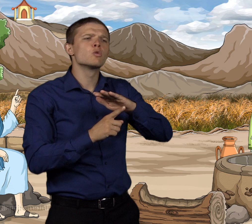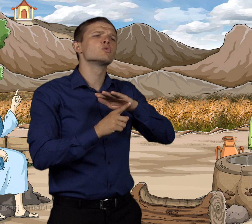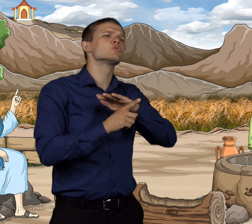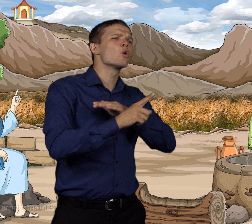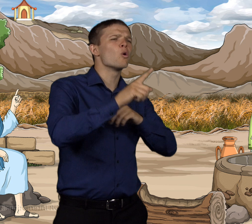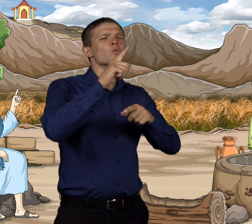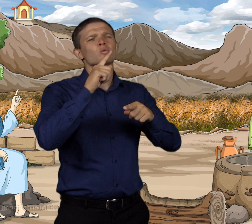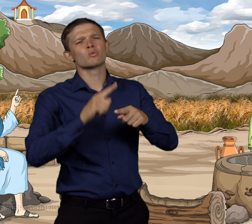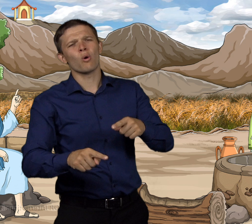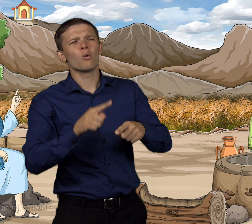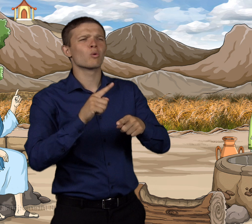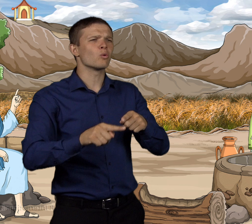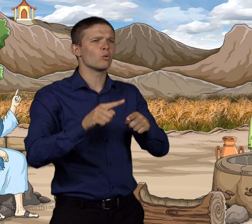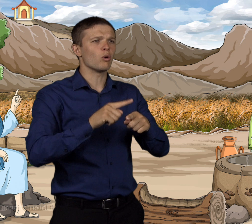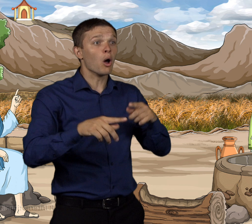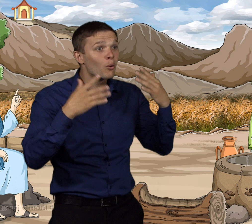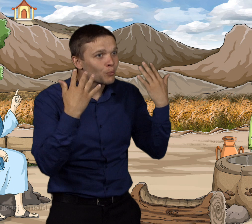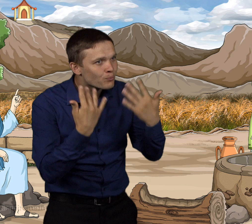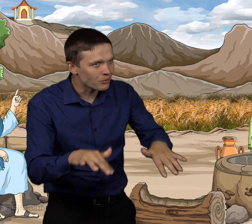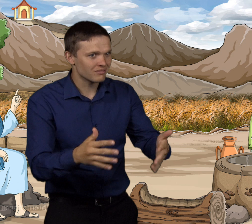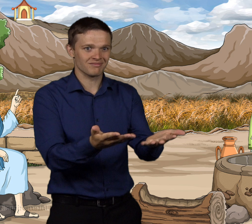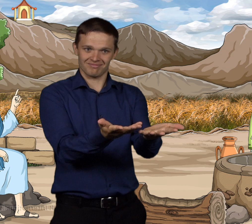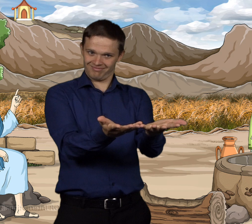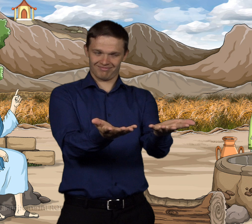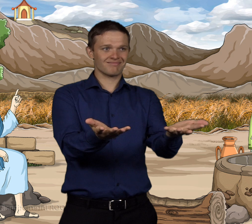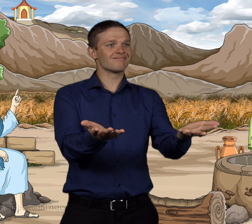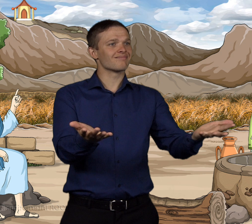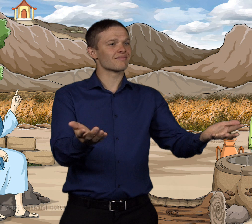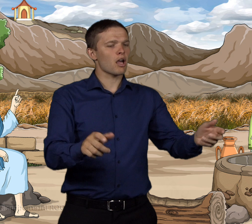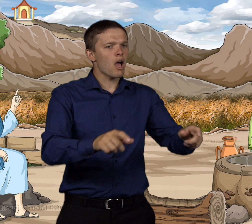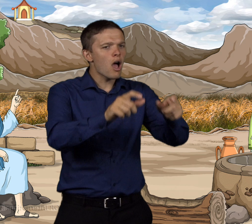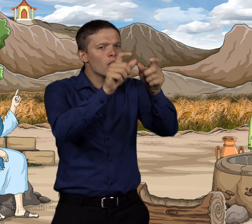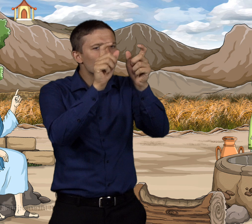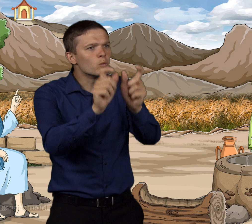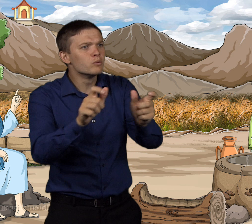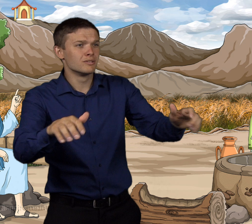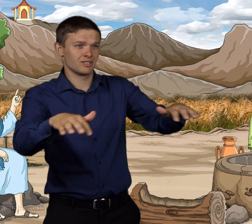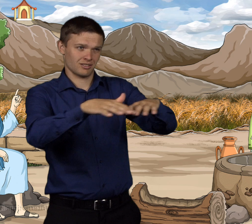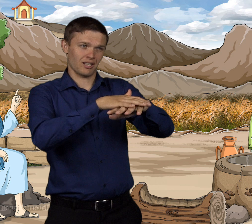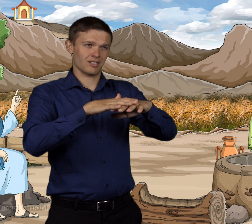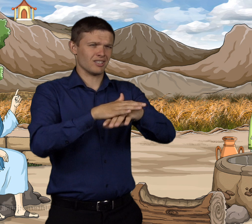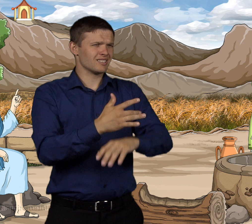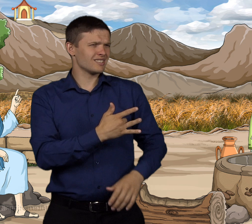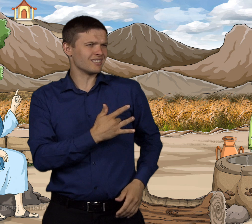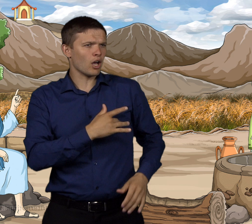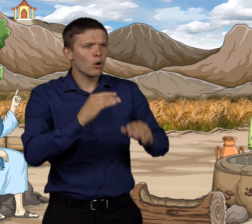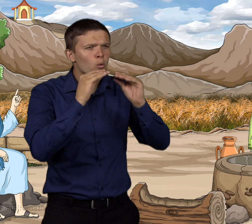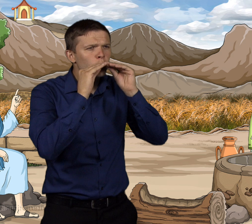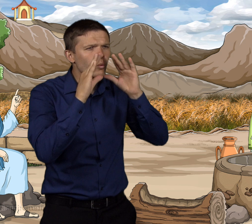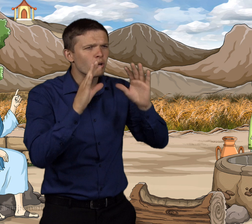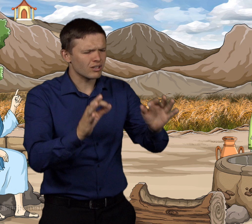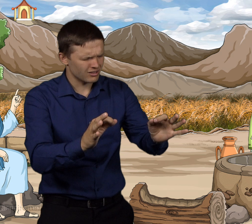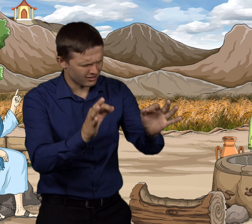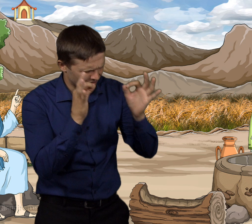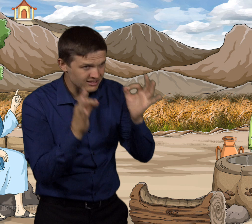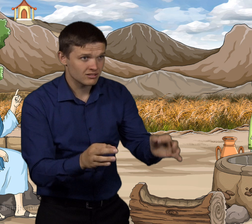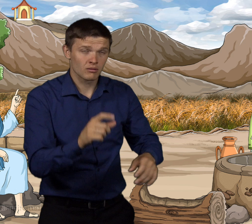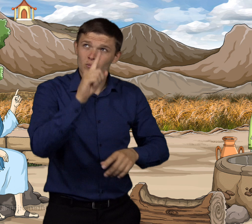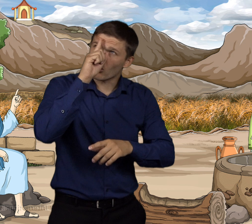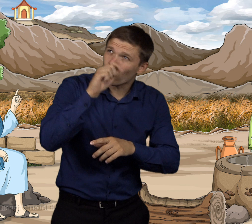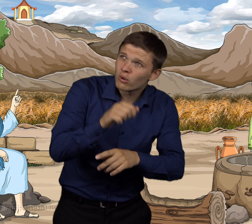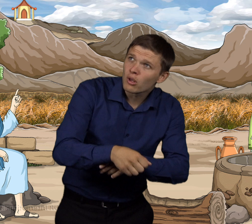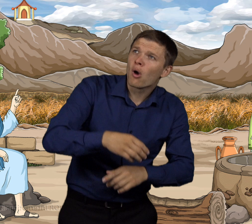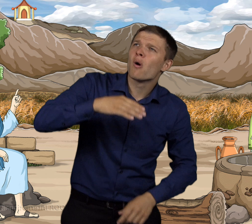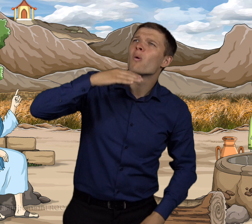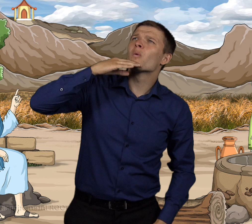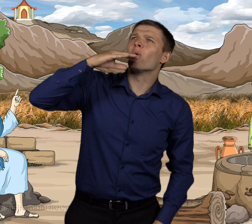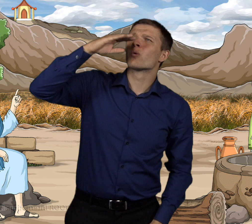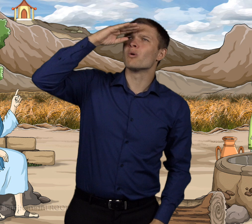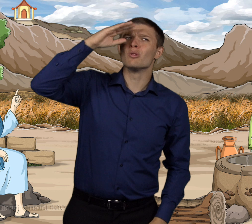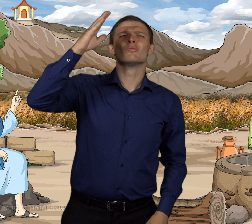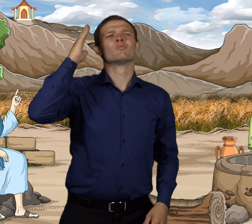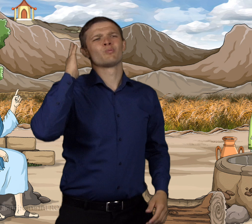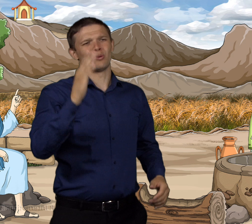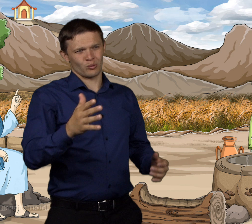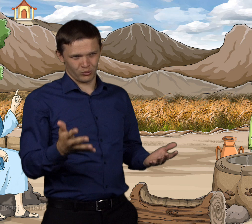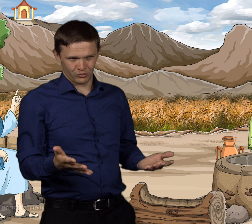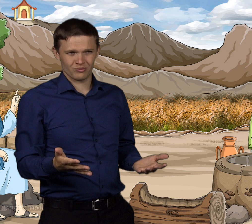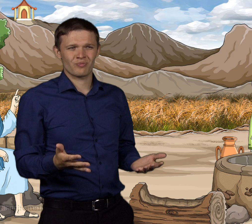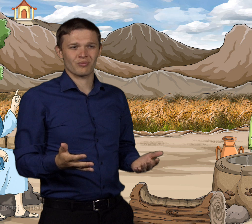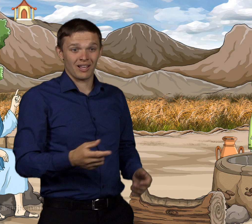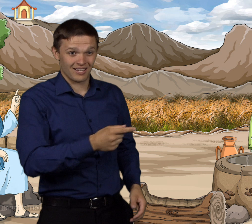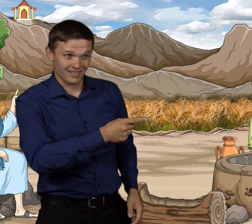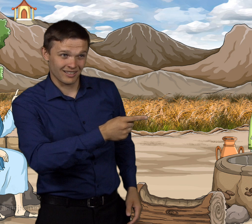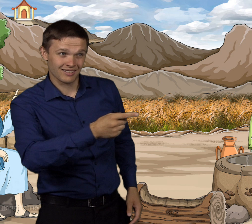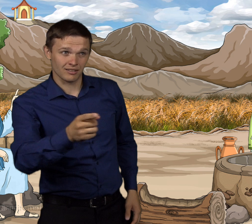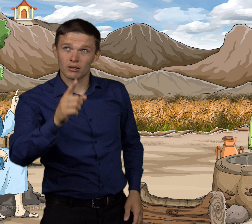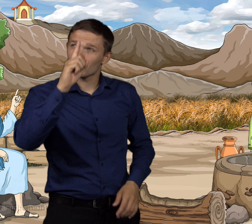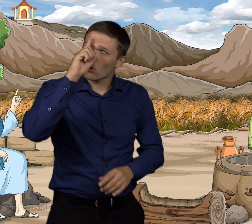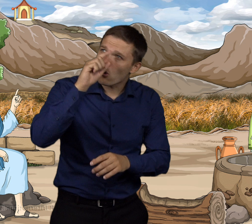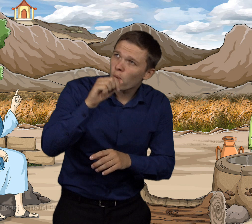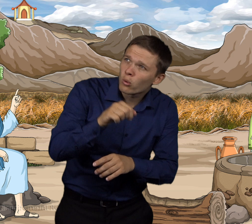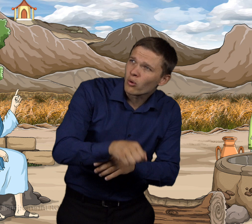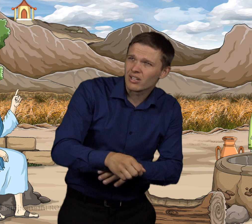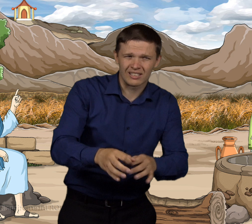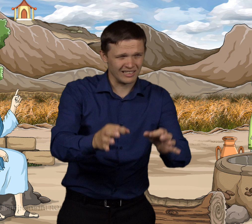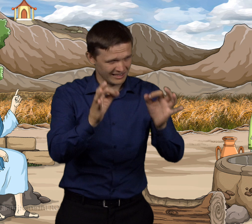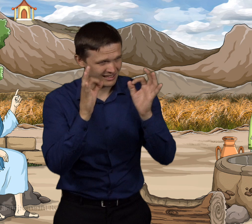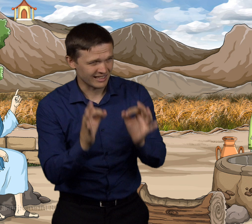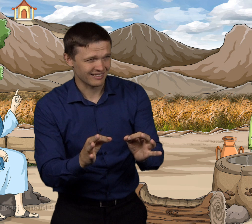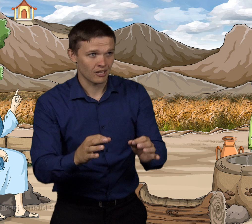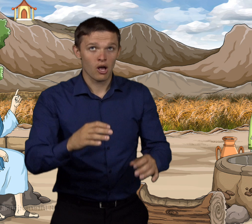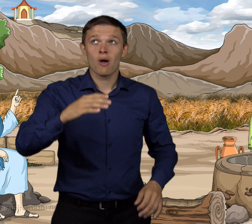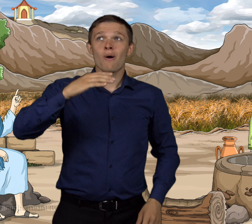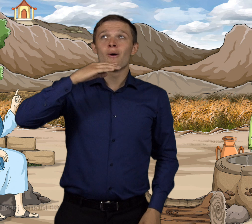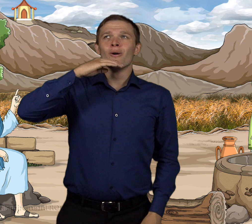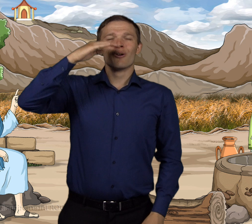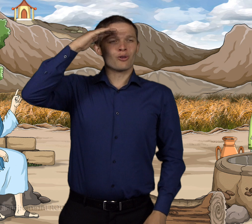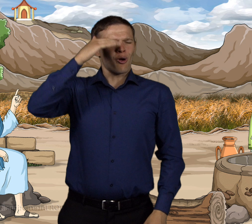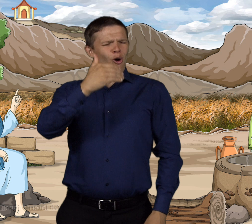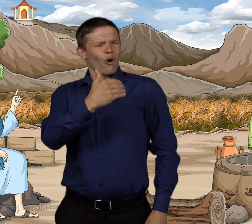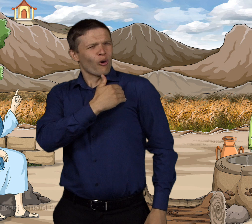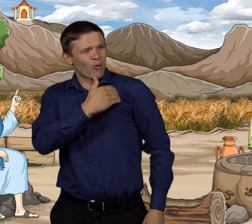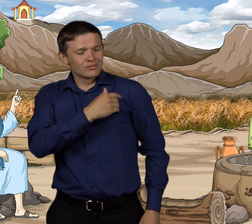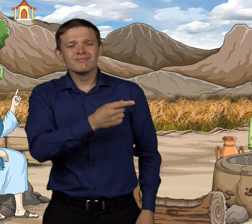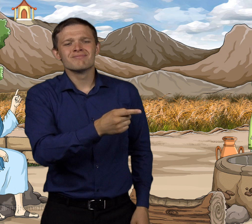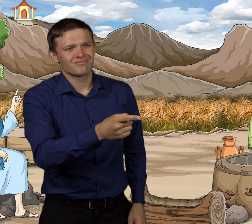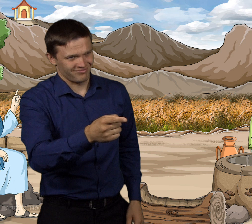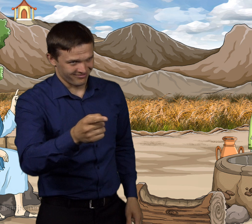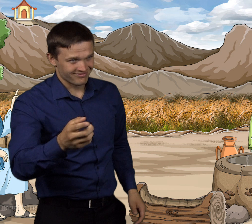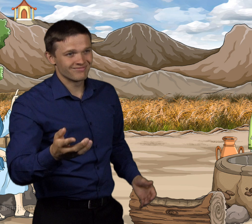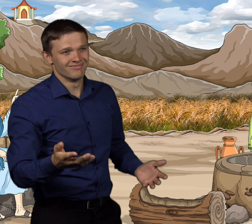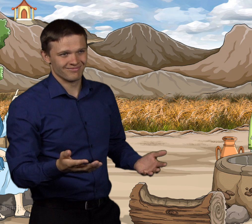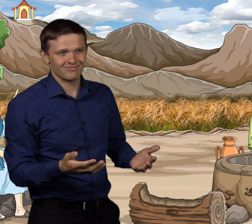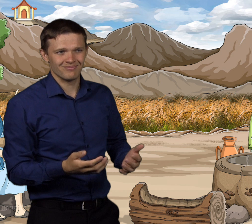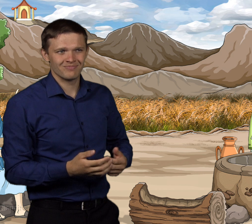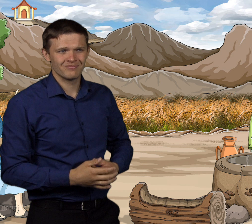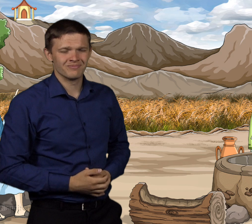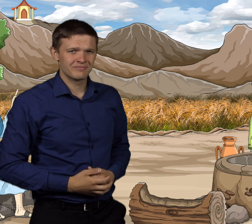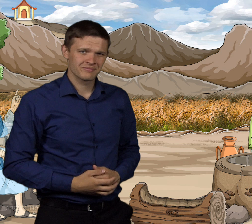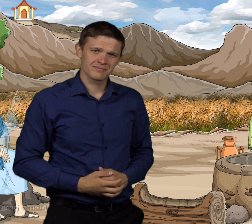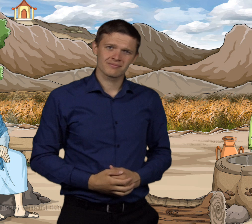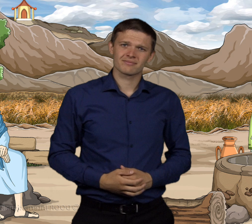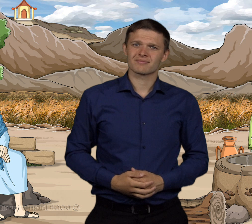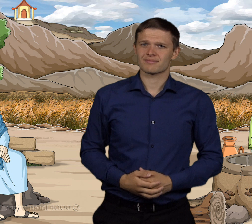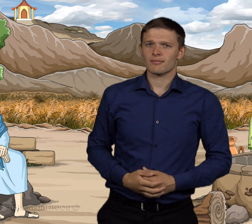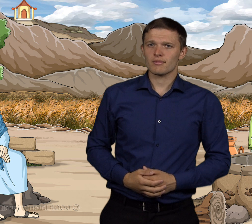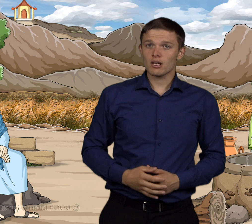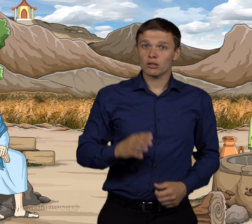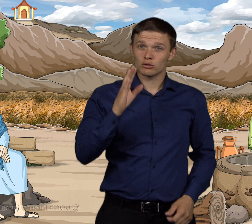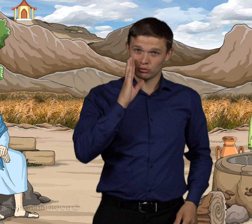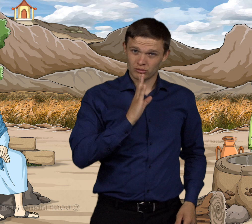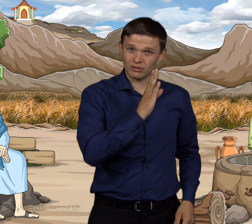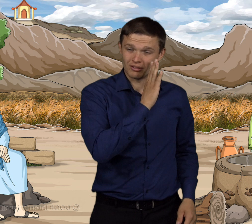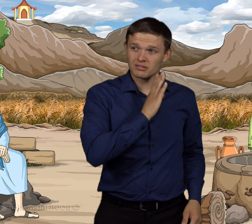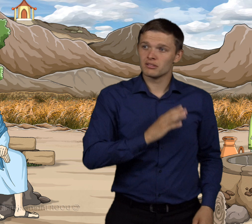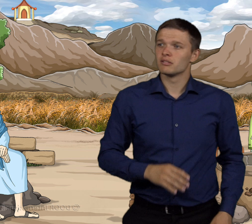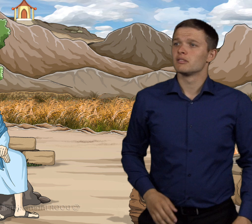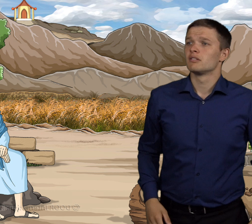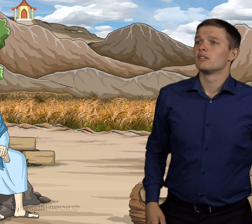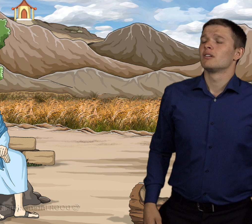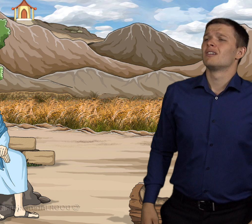God is Spirit, and His worshipers must worship Him in spirit and in truth.”